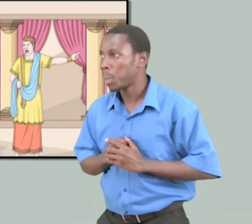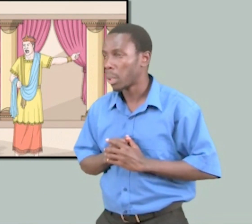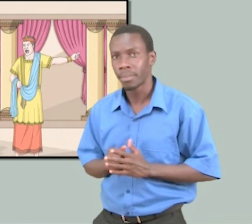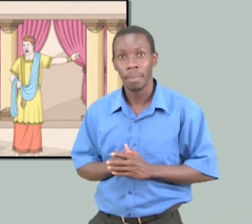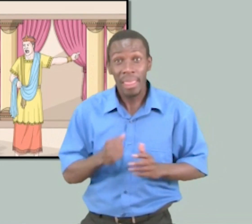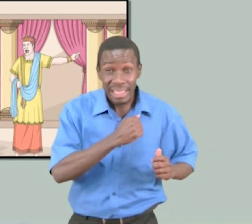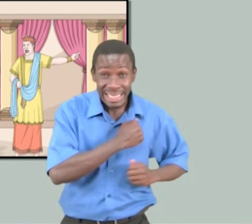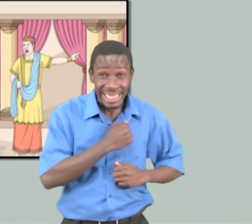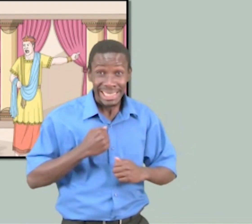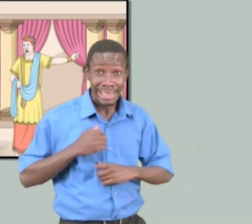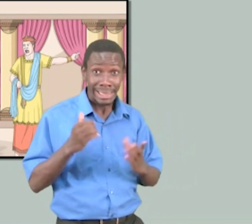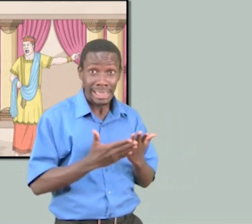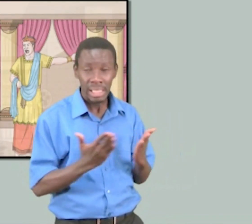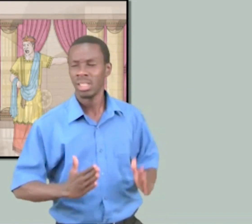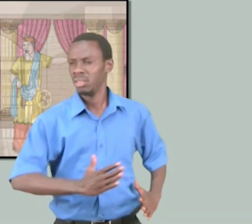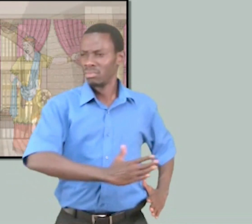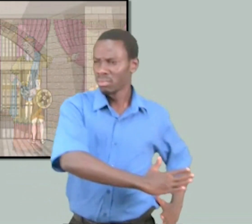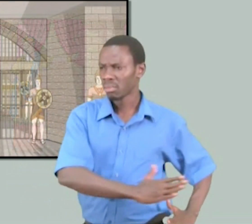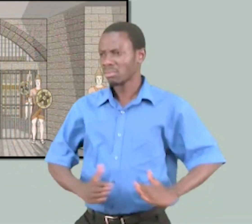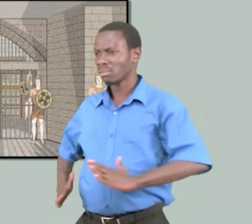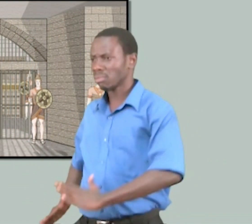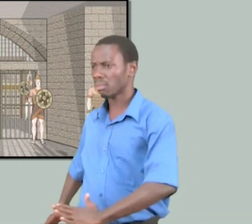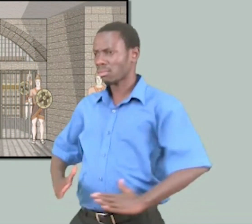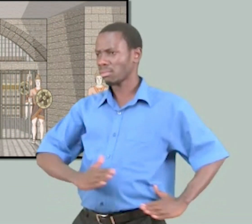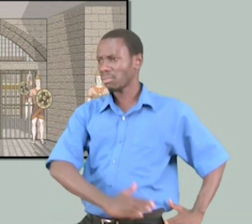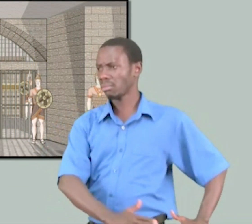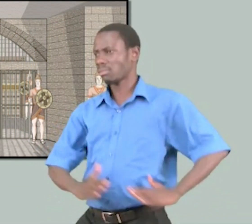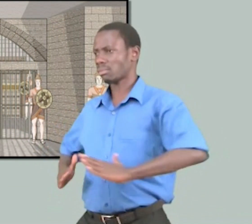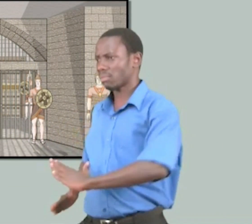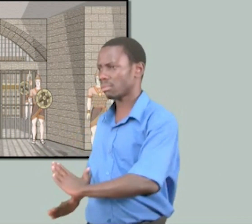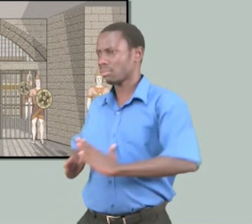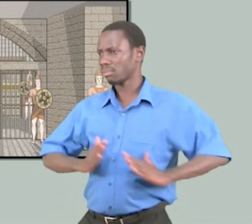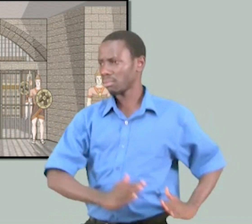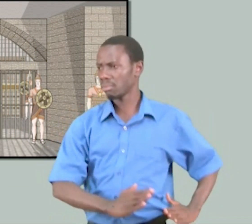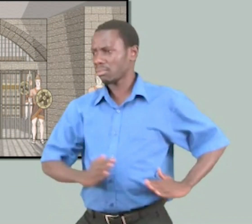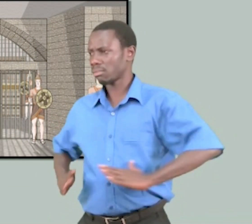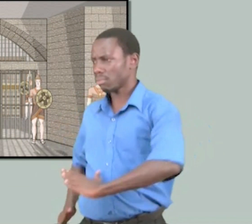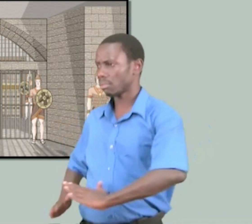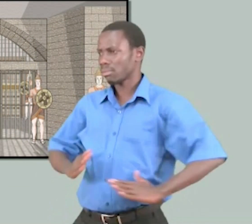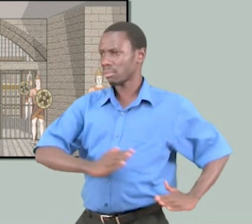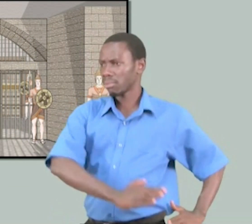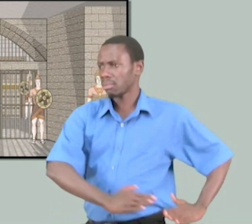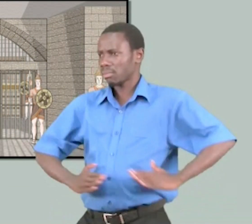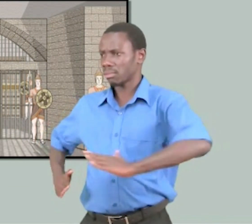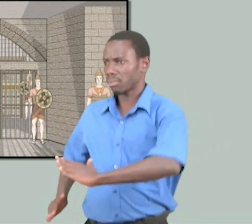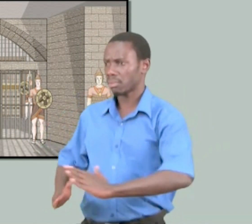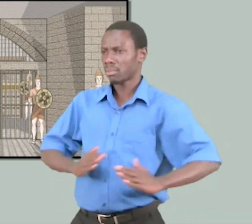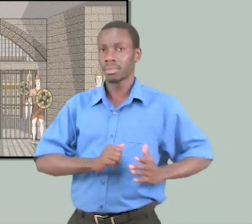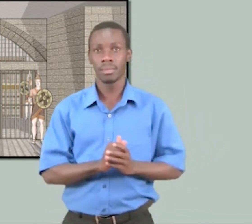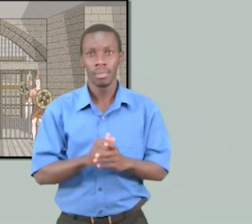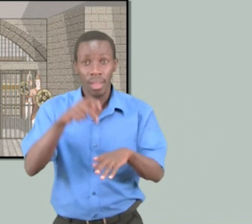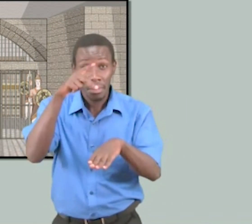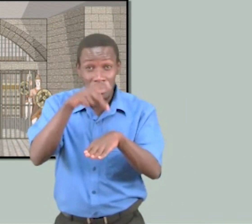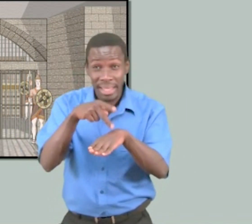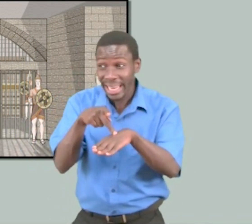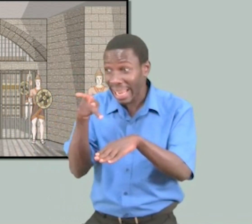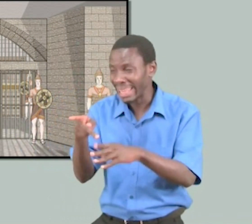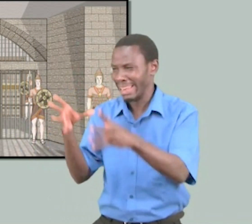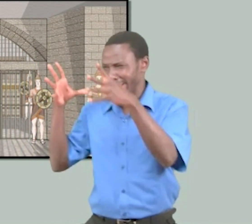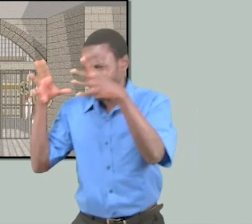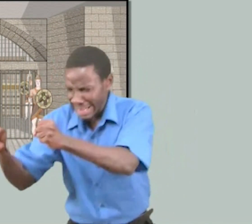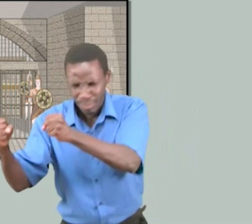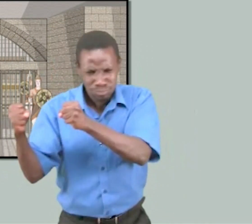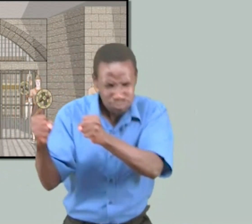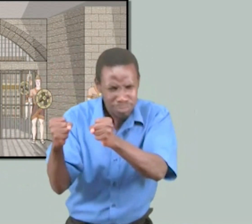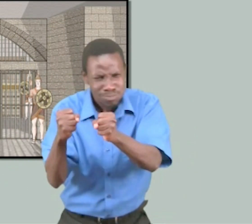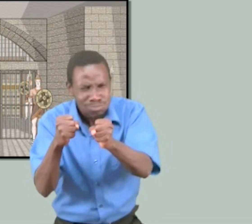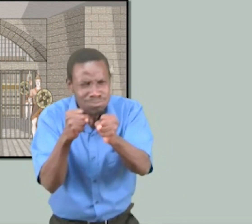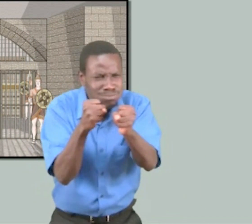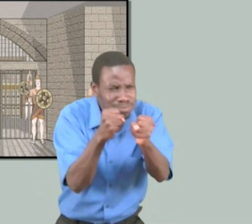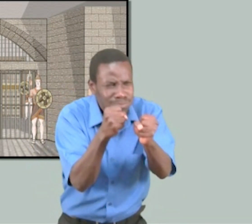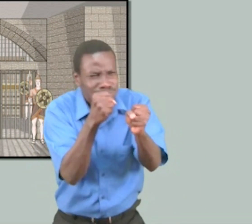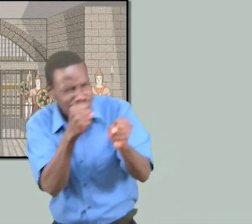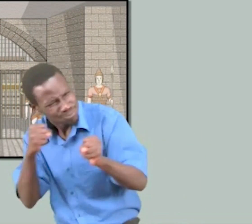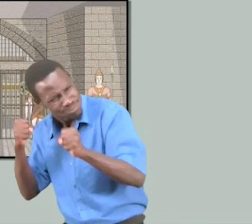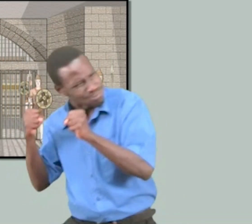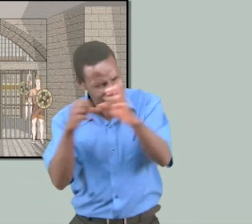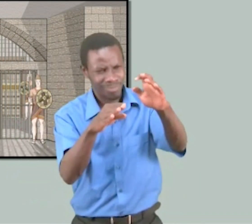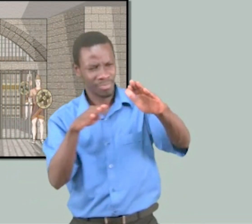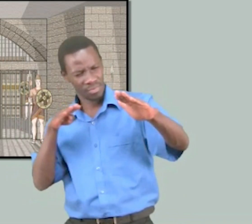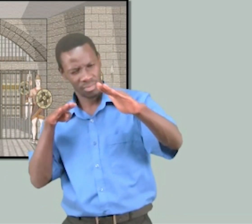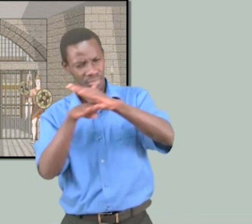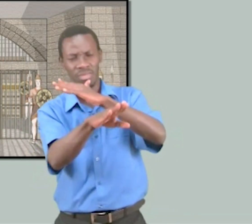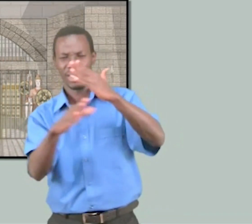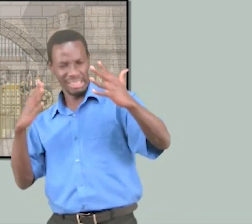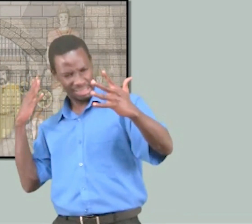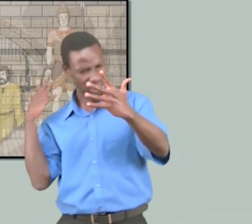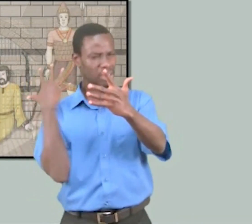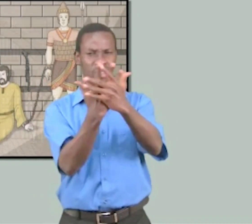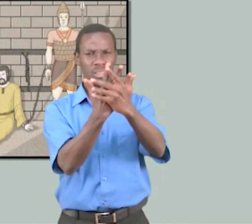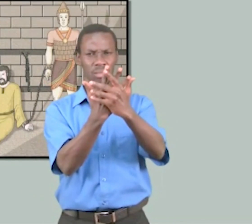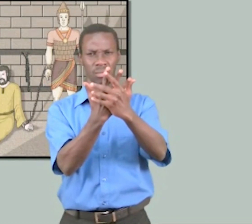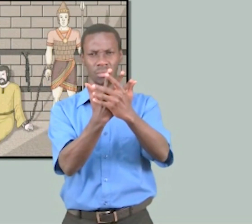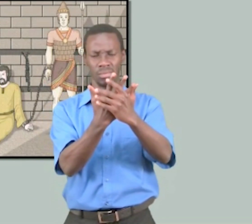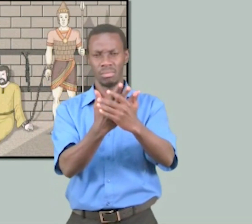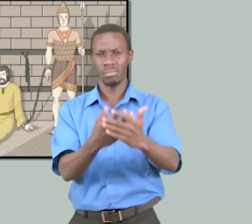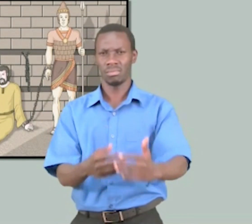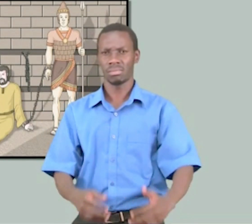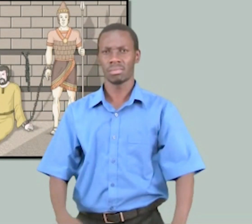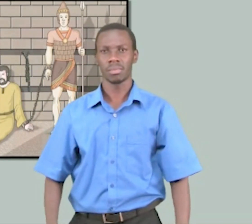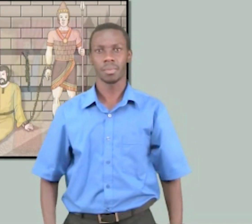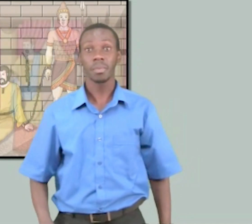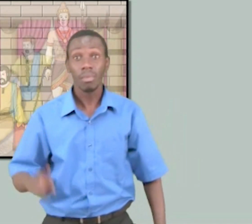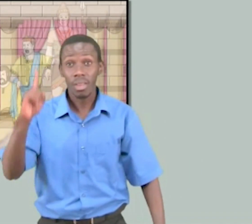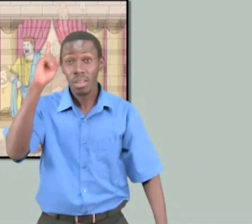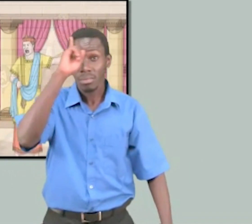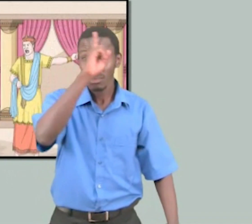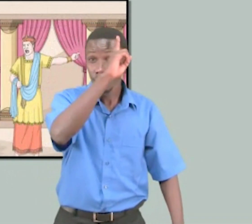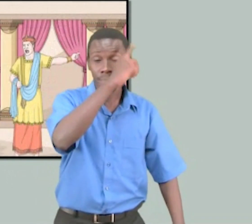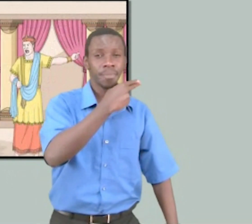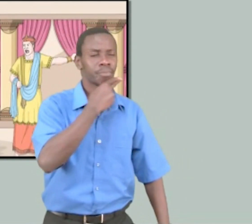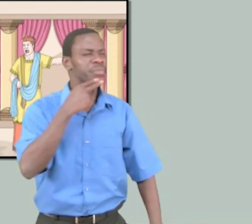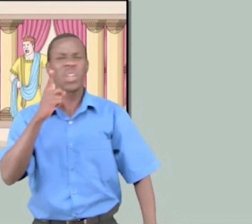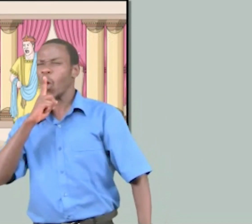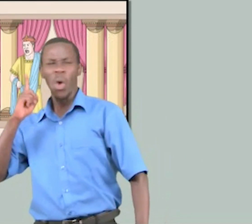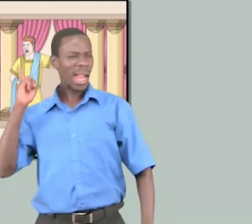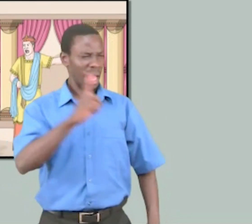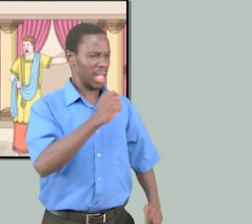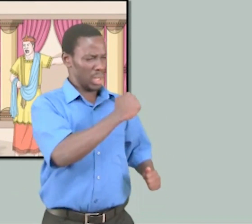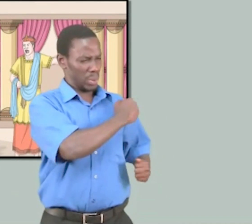He arrested him and put him in prison, handing him over to be guarded by four squads of four soldiers each.